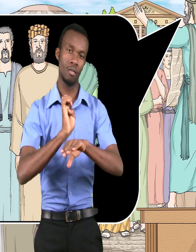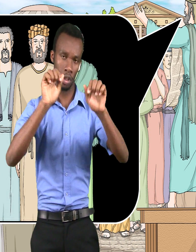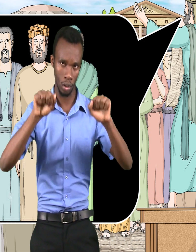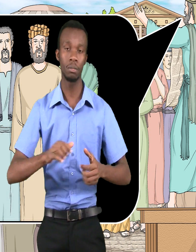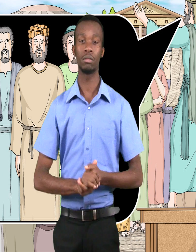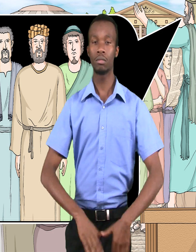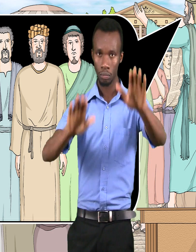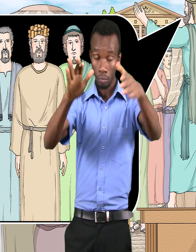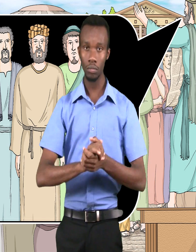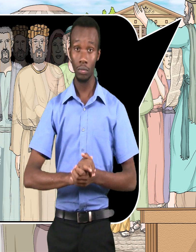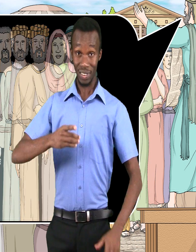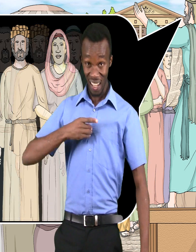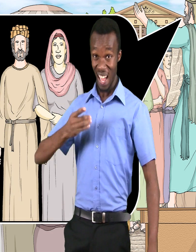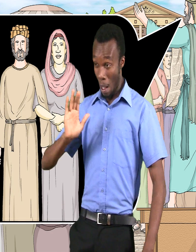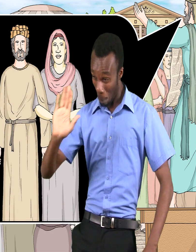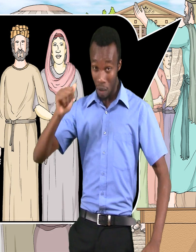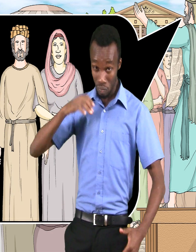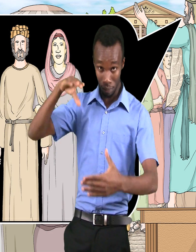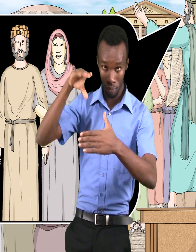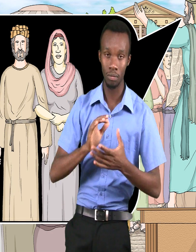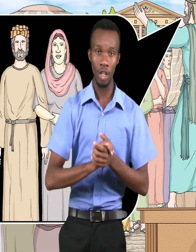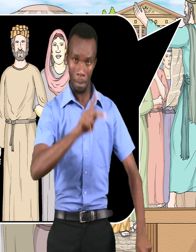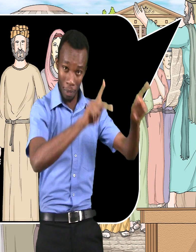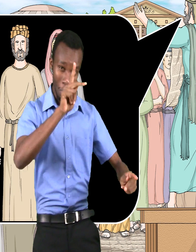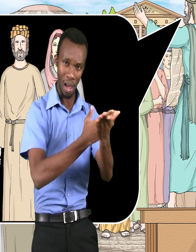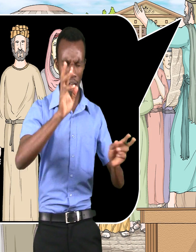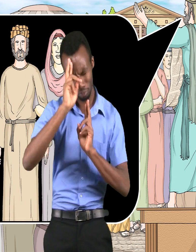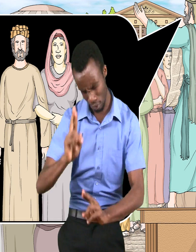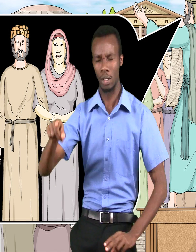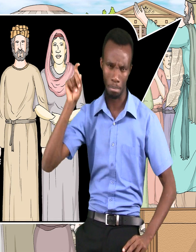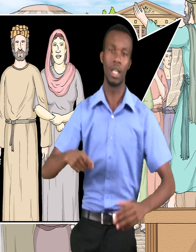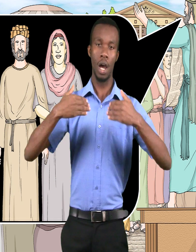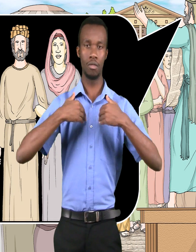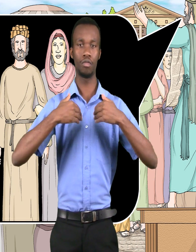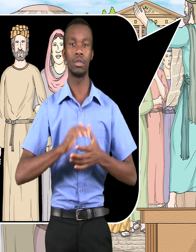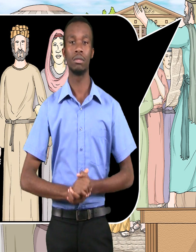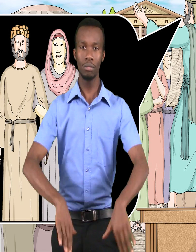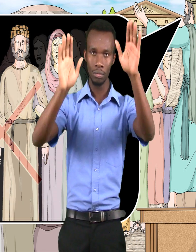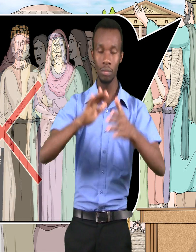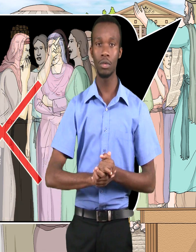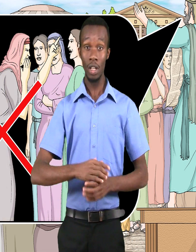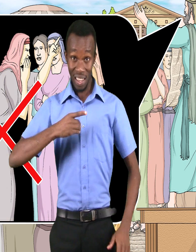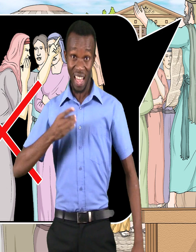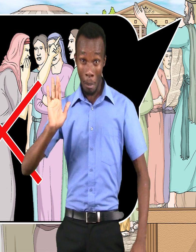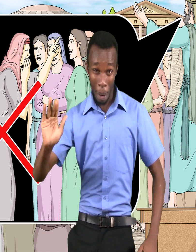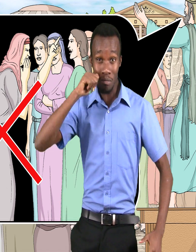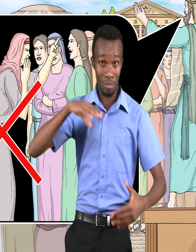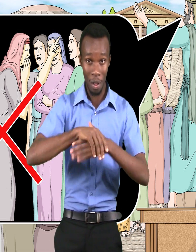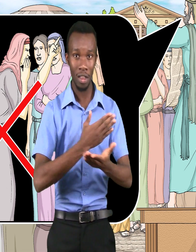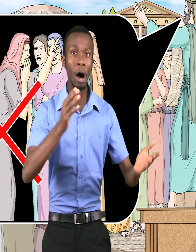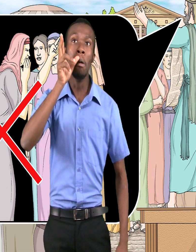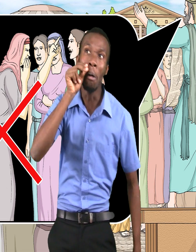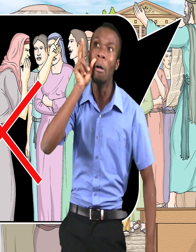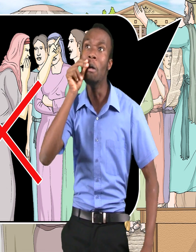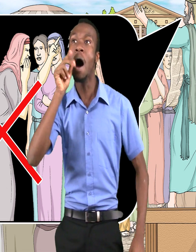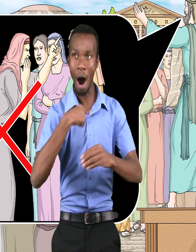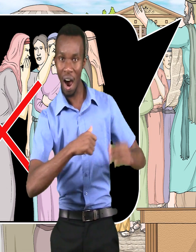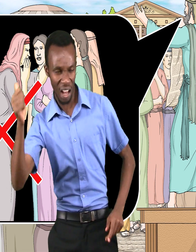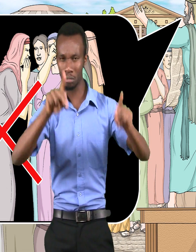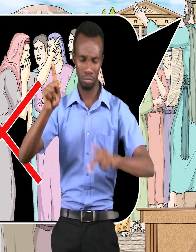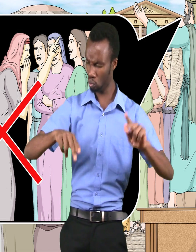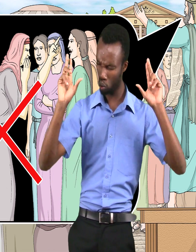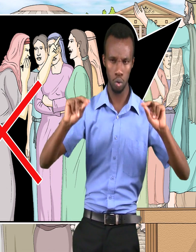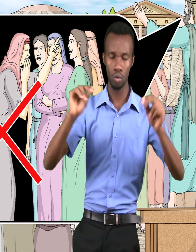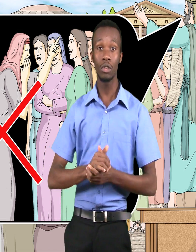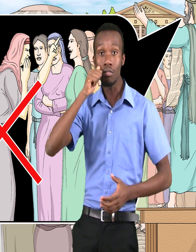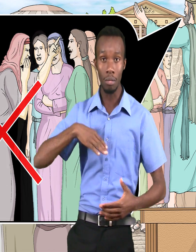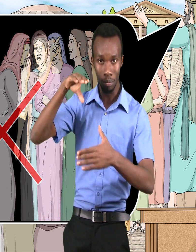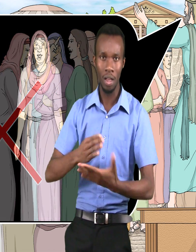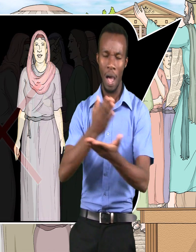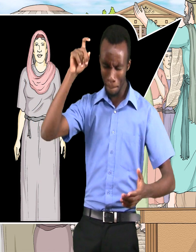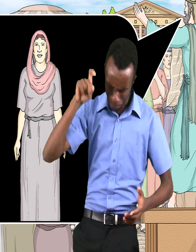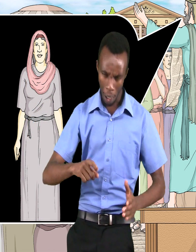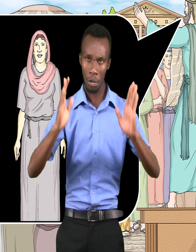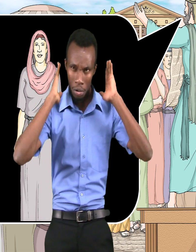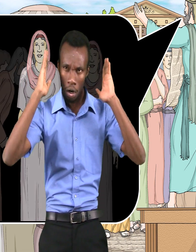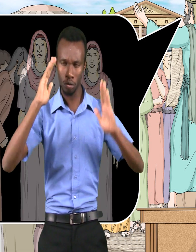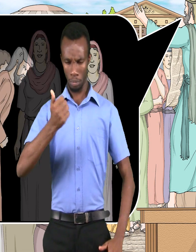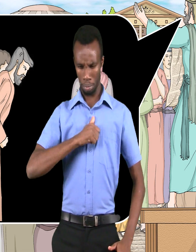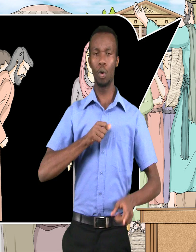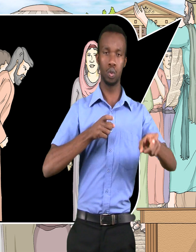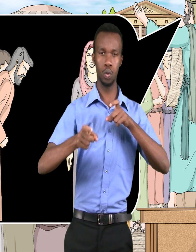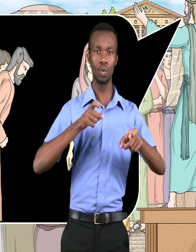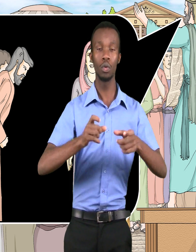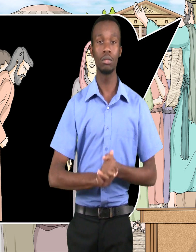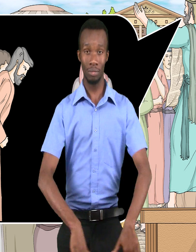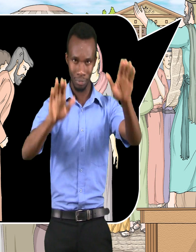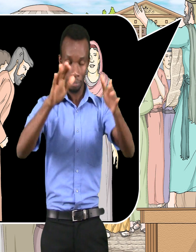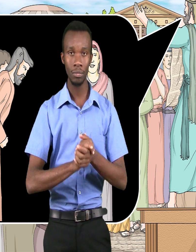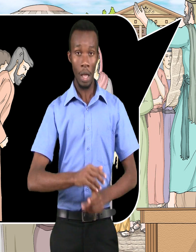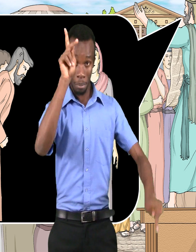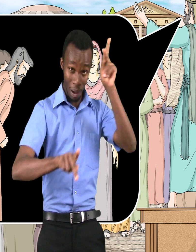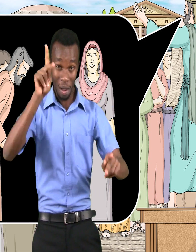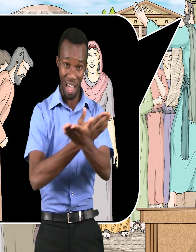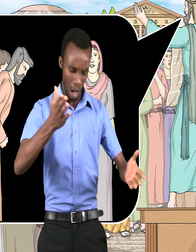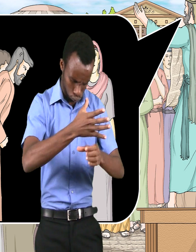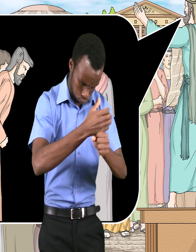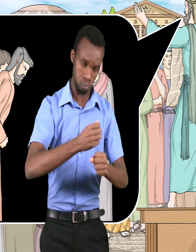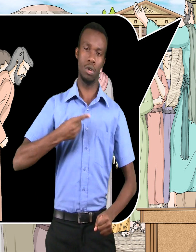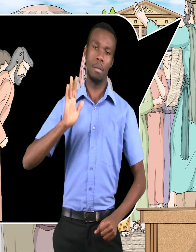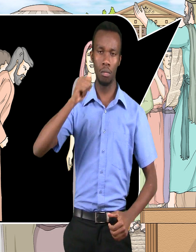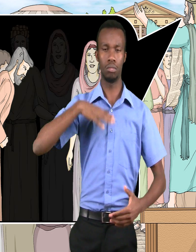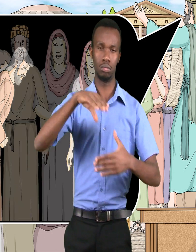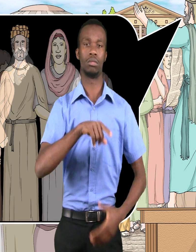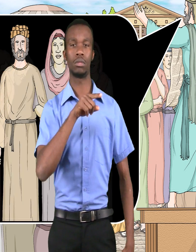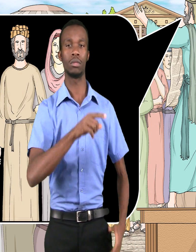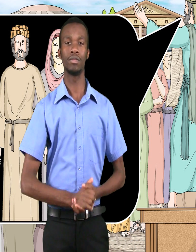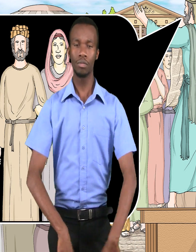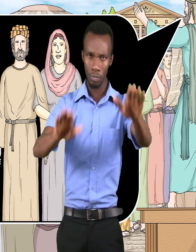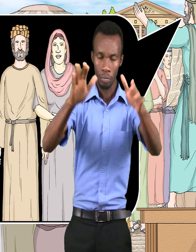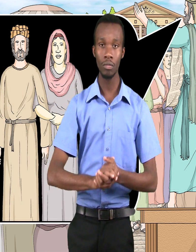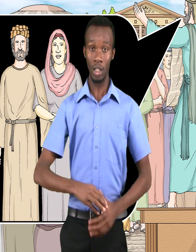In the same way, the women must be dignified, not slanderers, but temperate and faithful in all things.